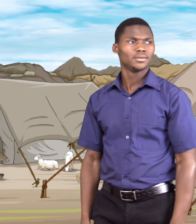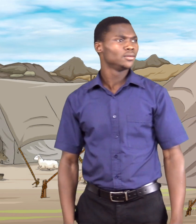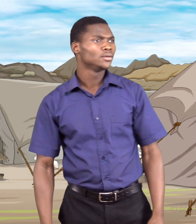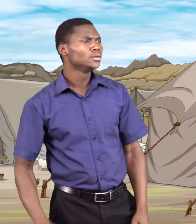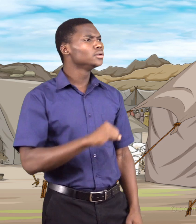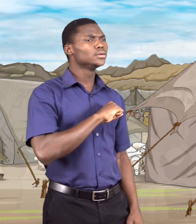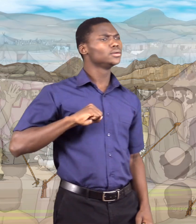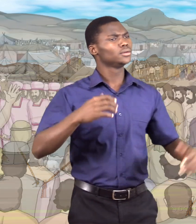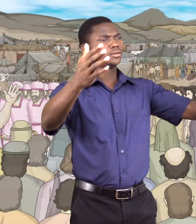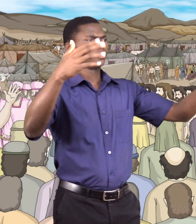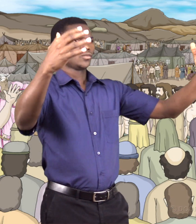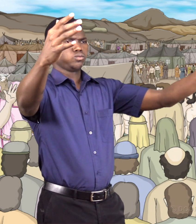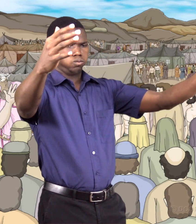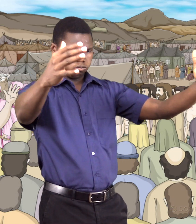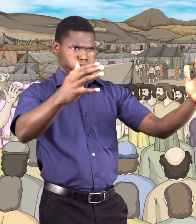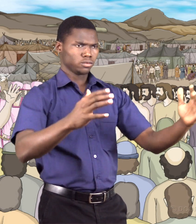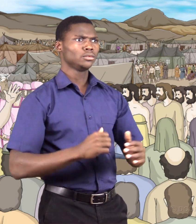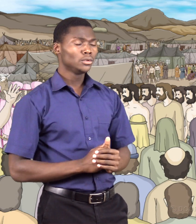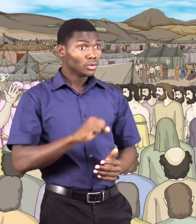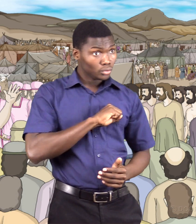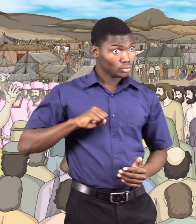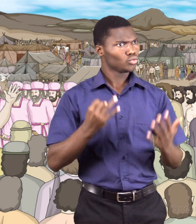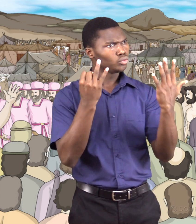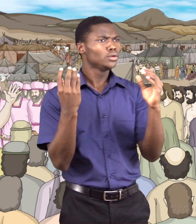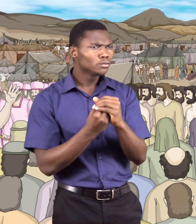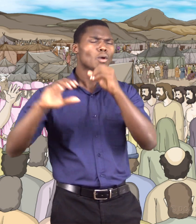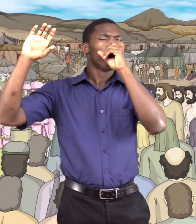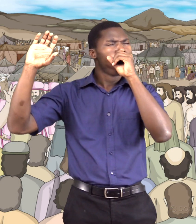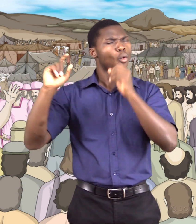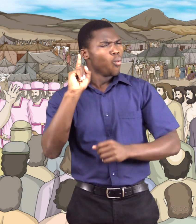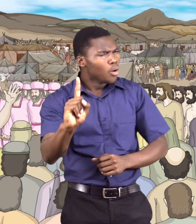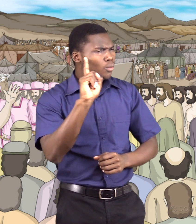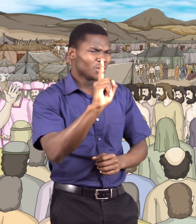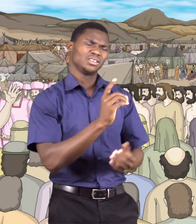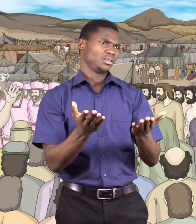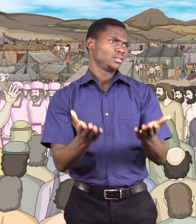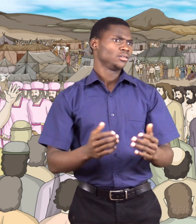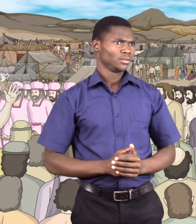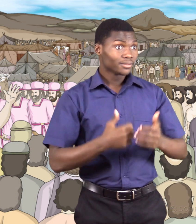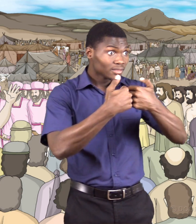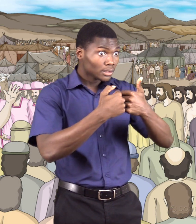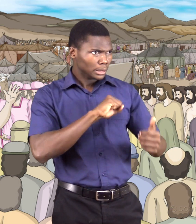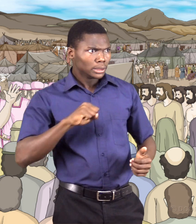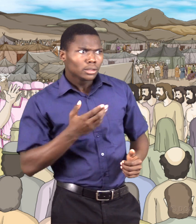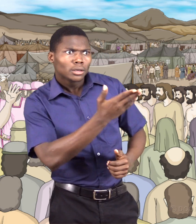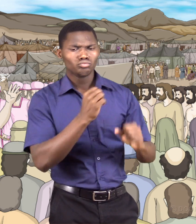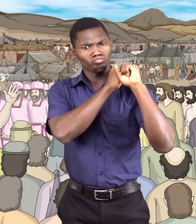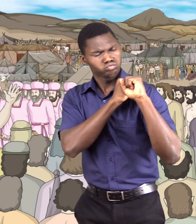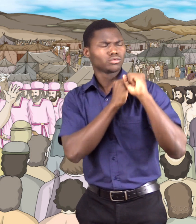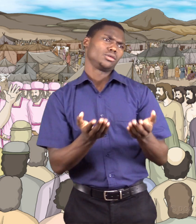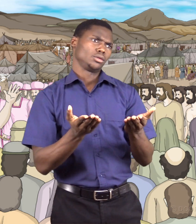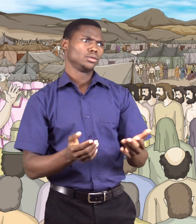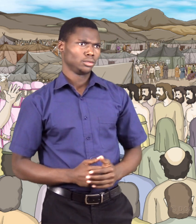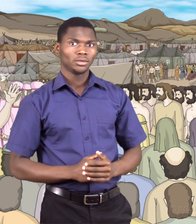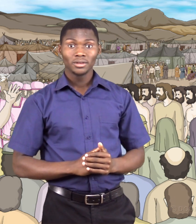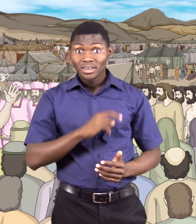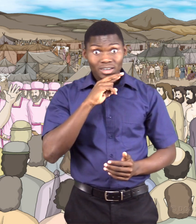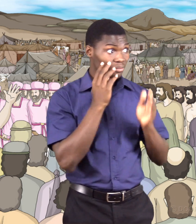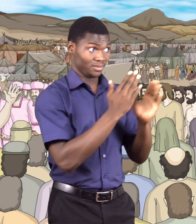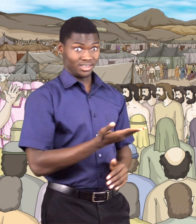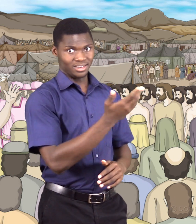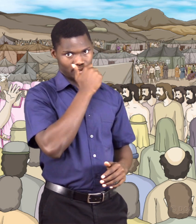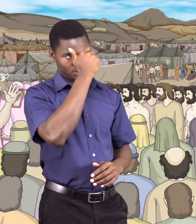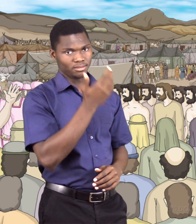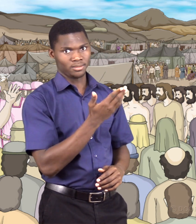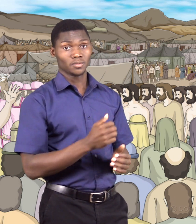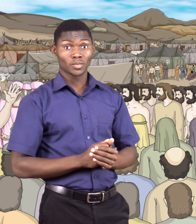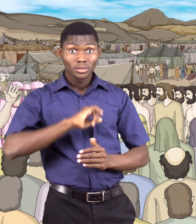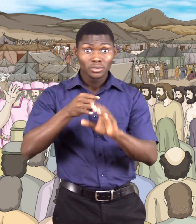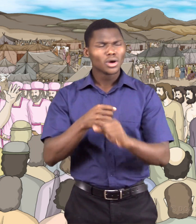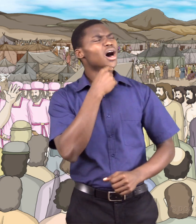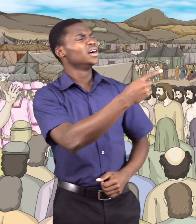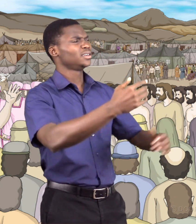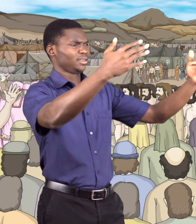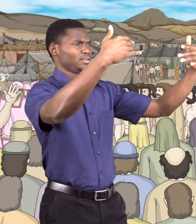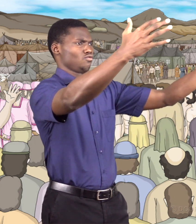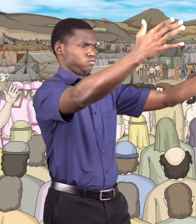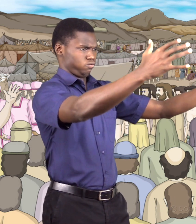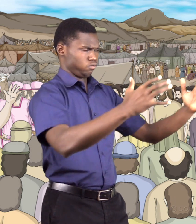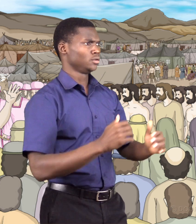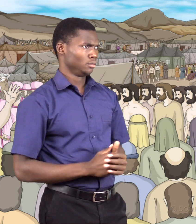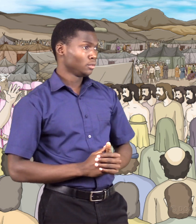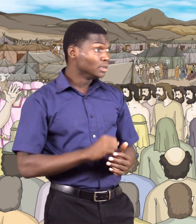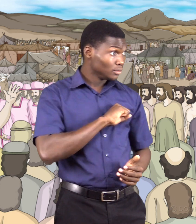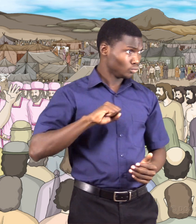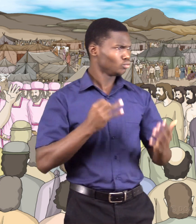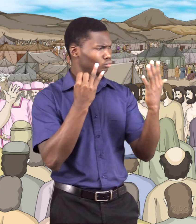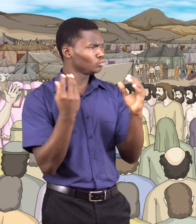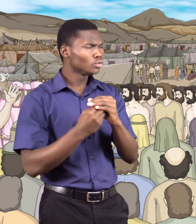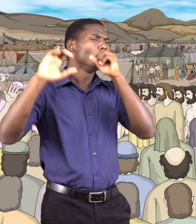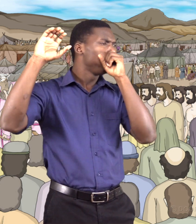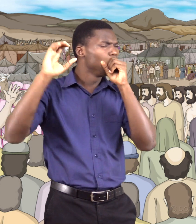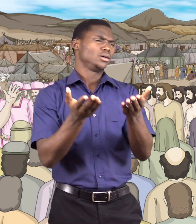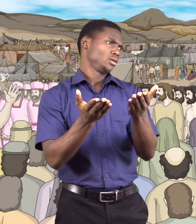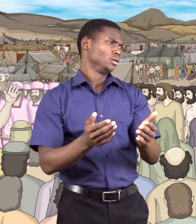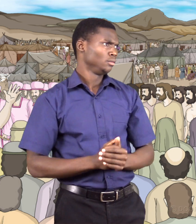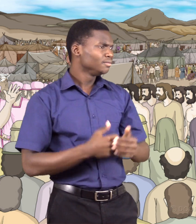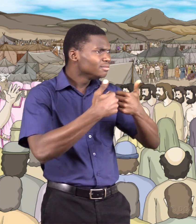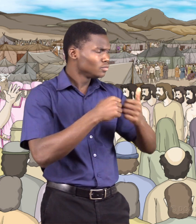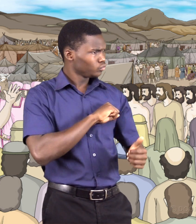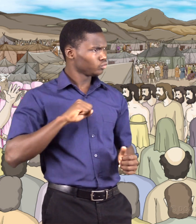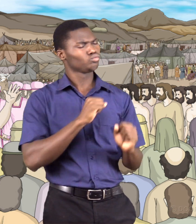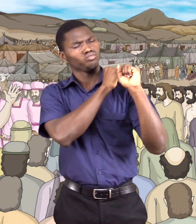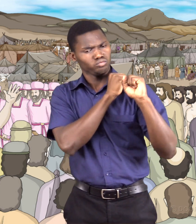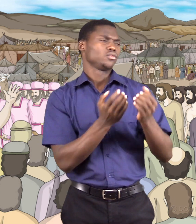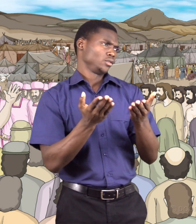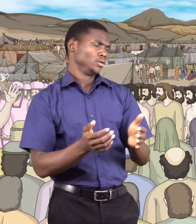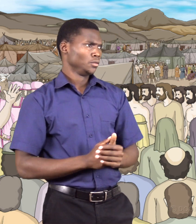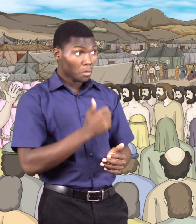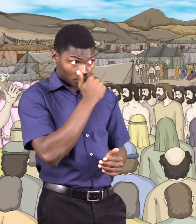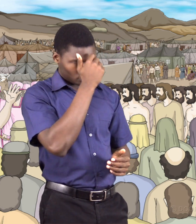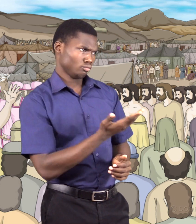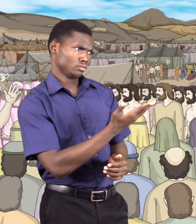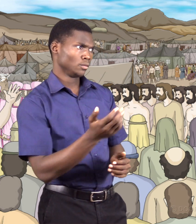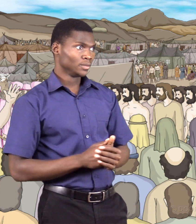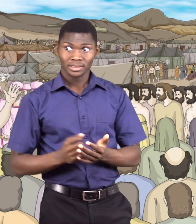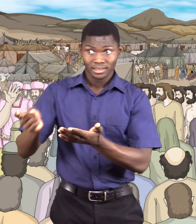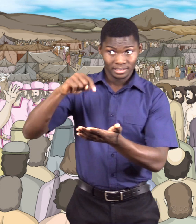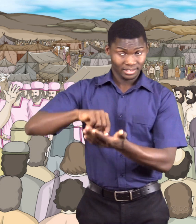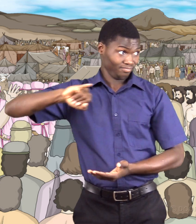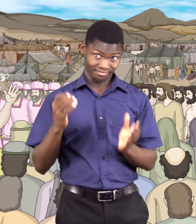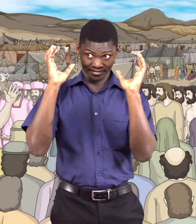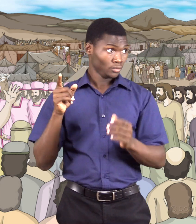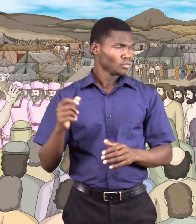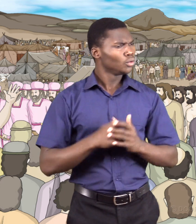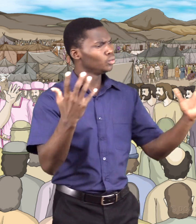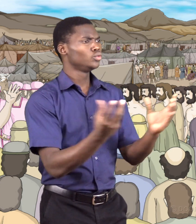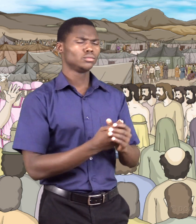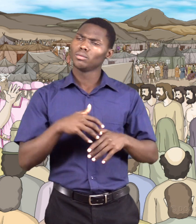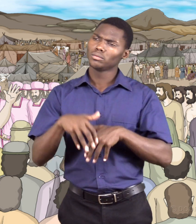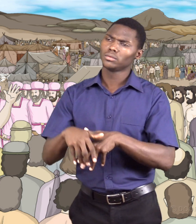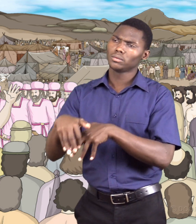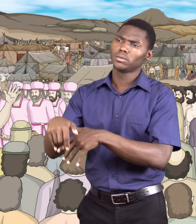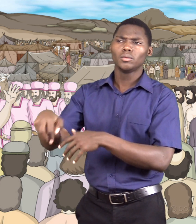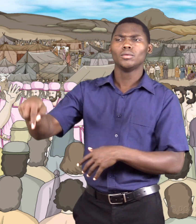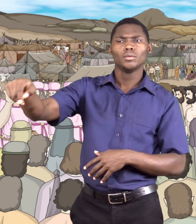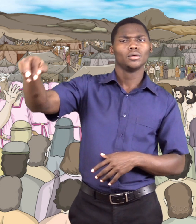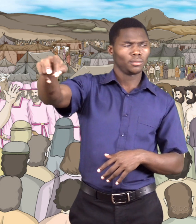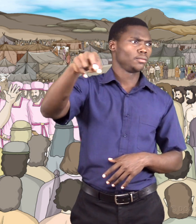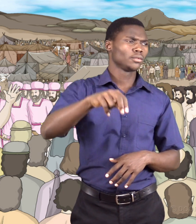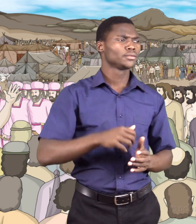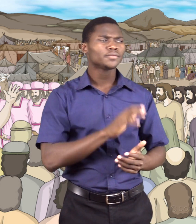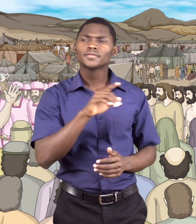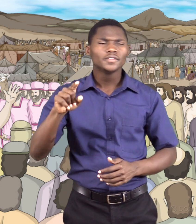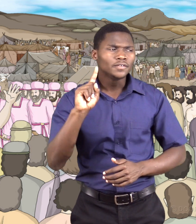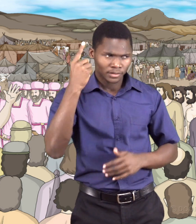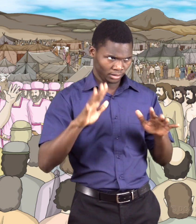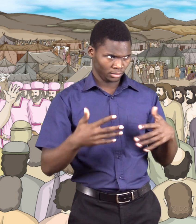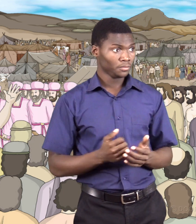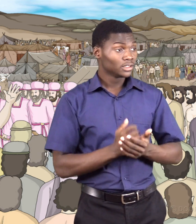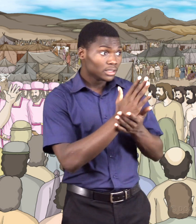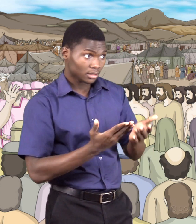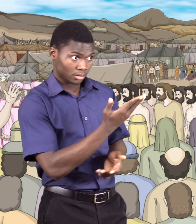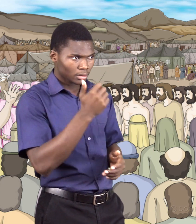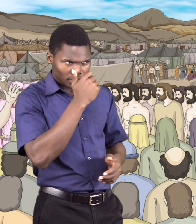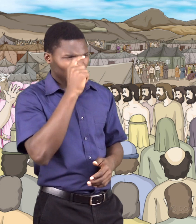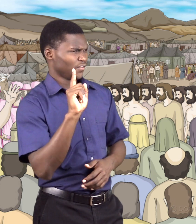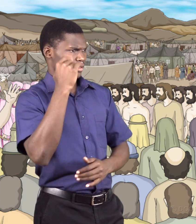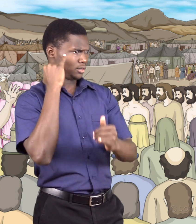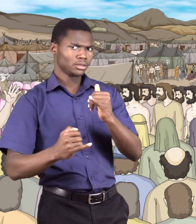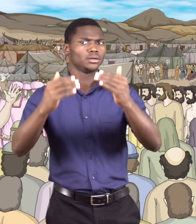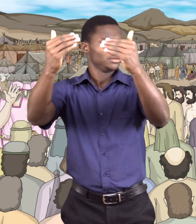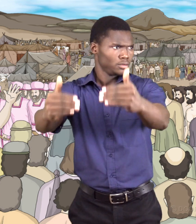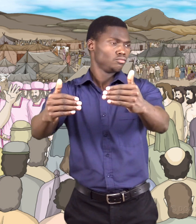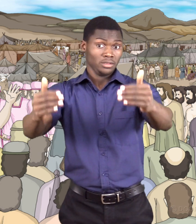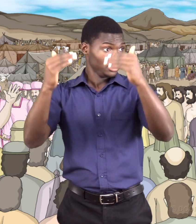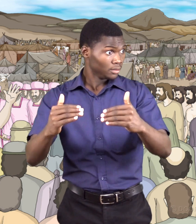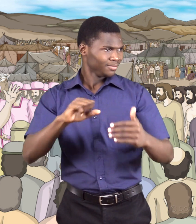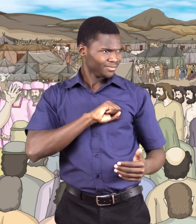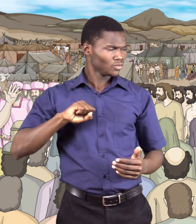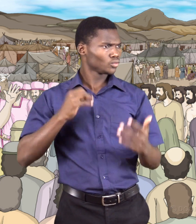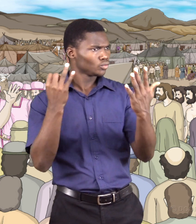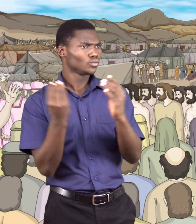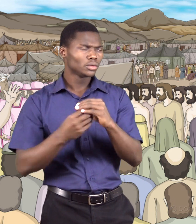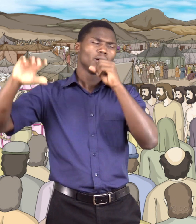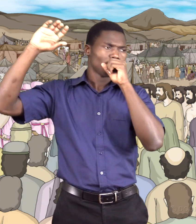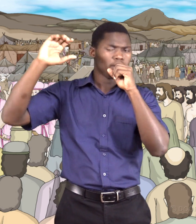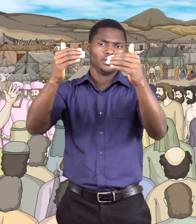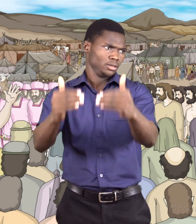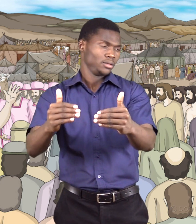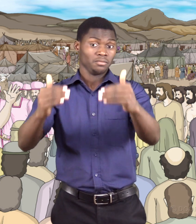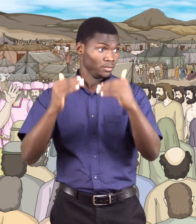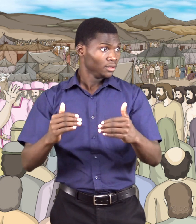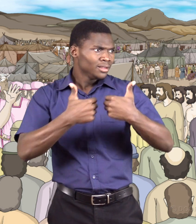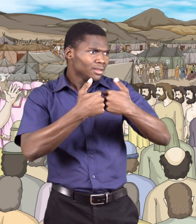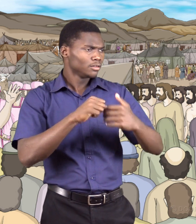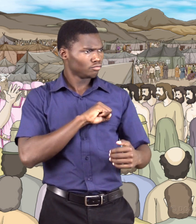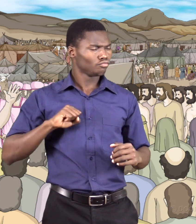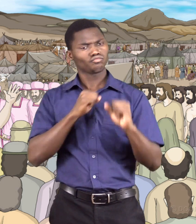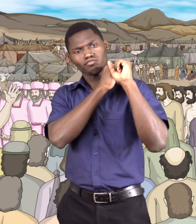So Joshua son of Nun summoned the priests and said, “Take up the ark of the covenant and have seven priests carry seven rams’ horns in front of the ark of the LORD.”